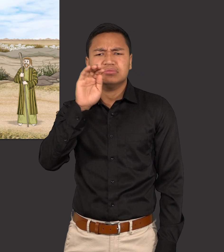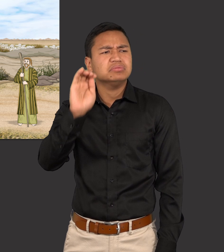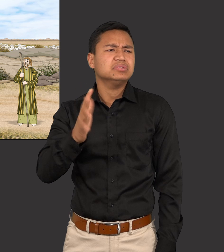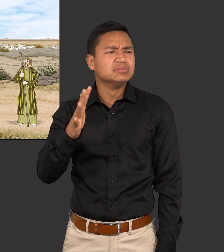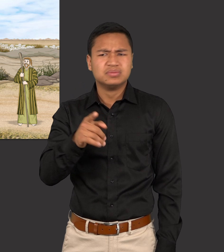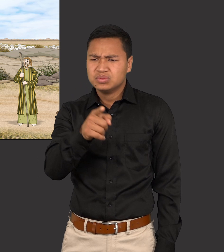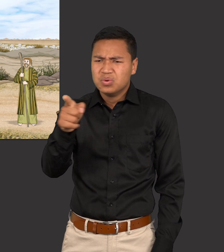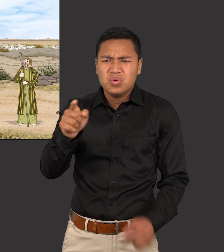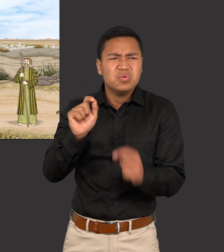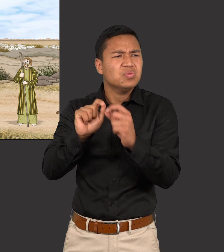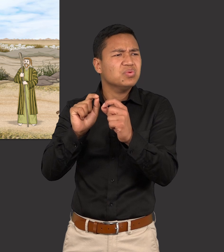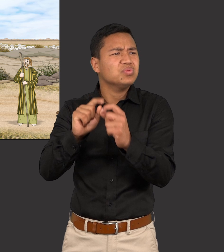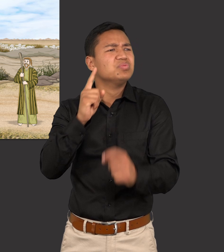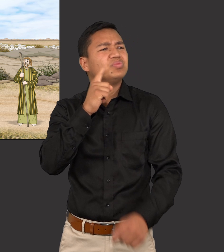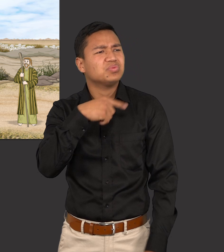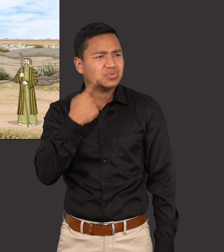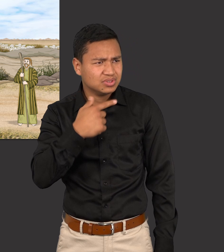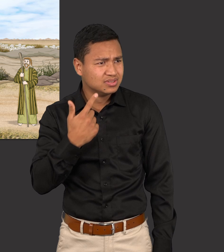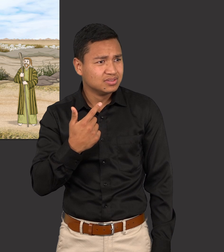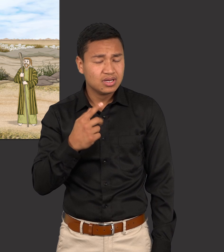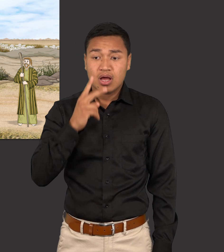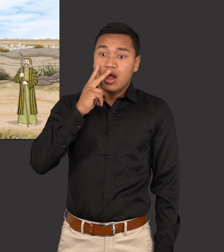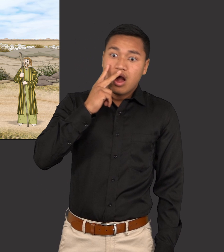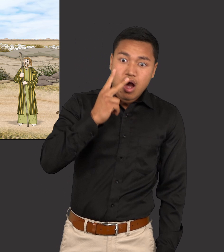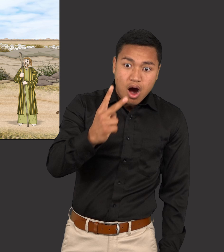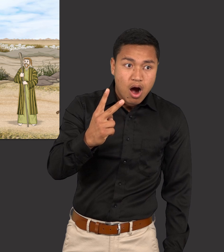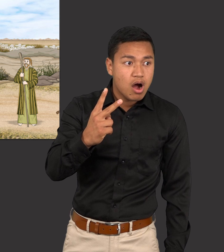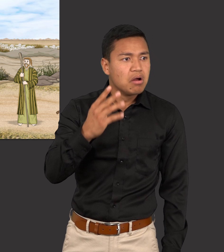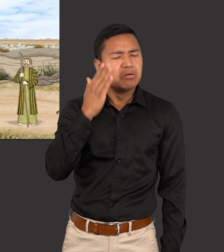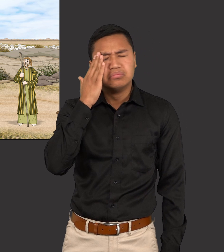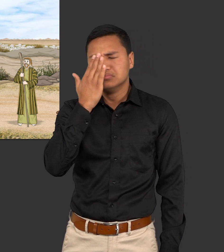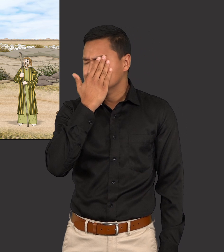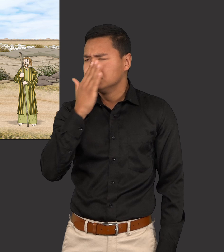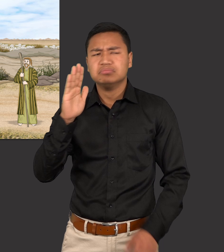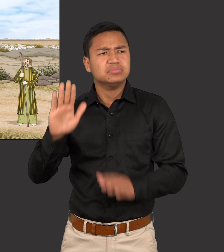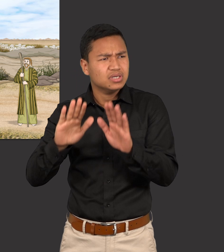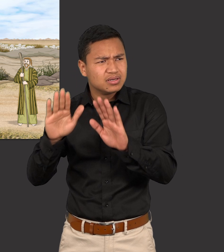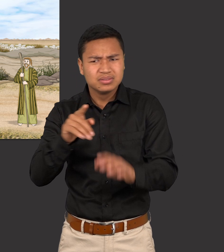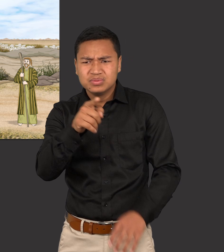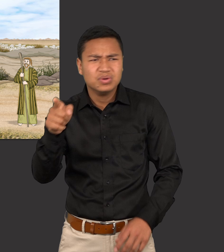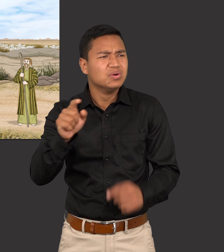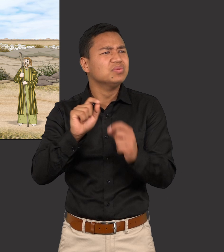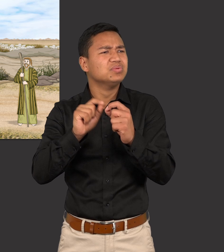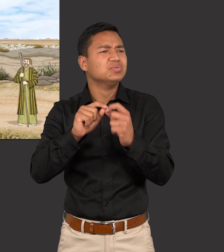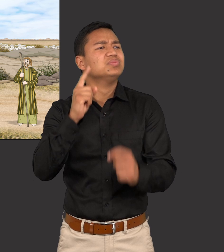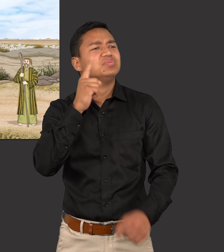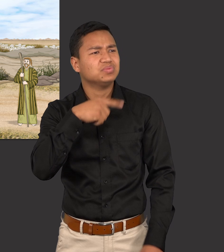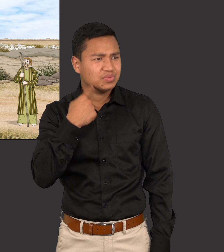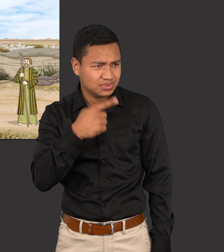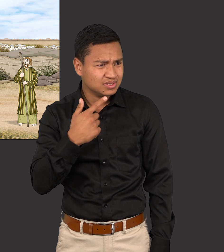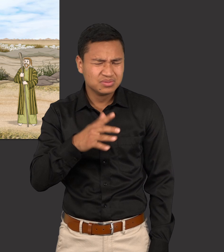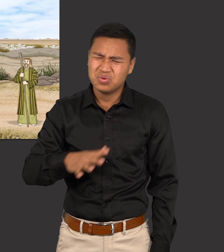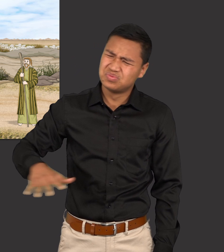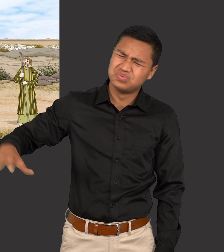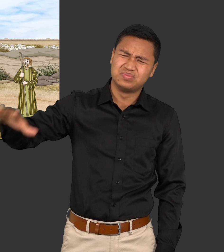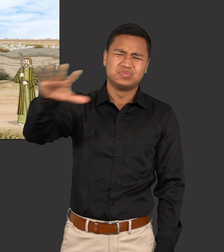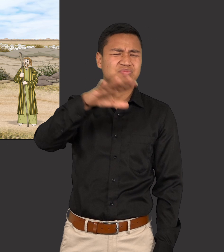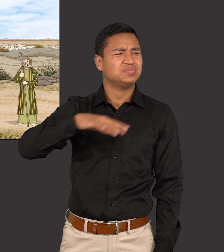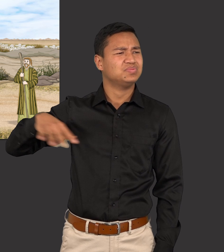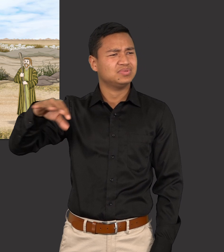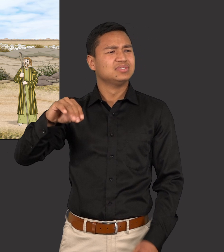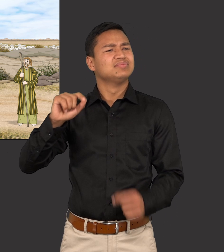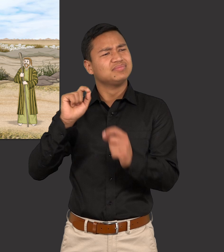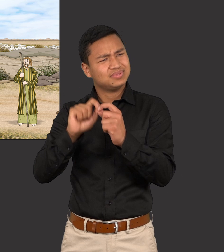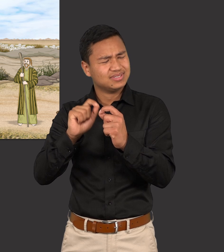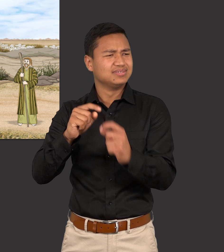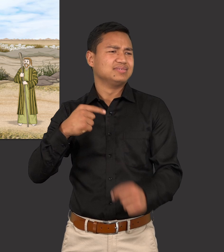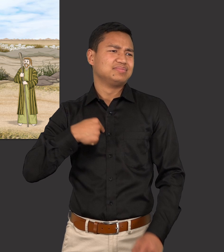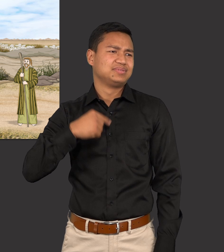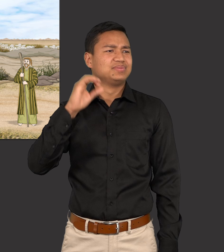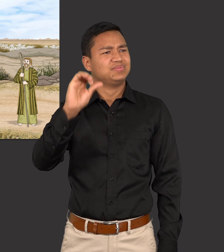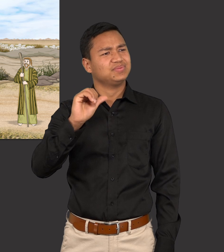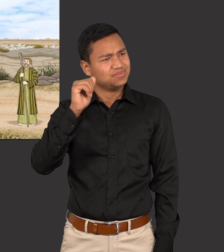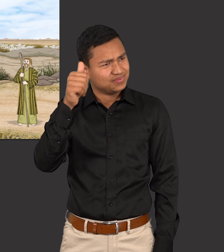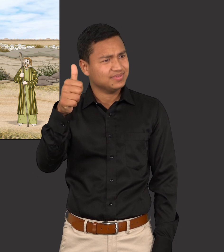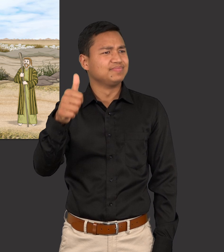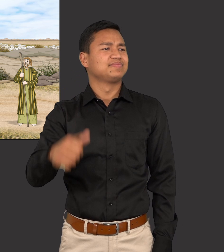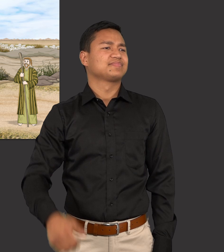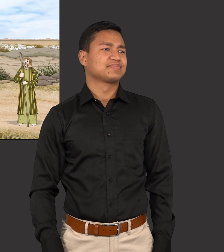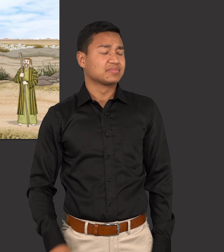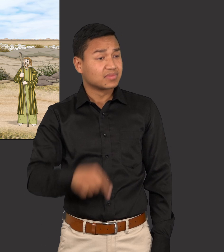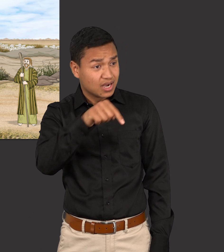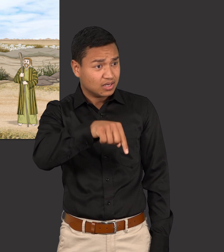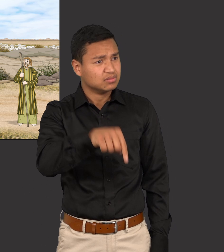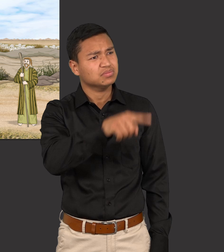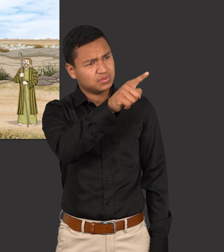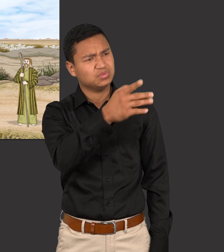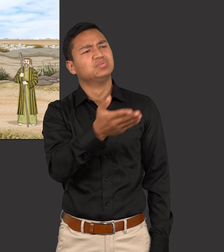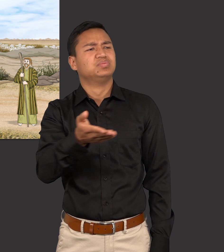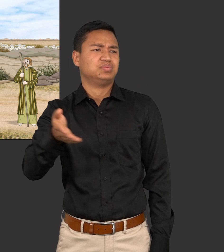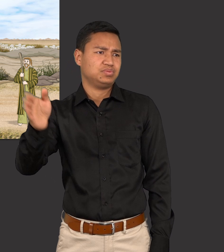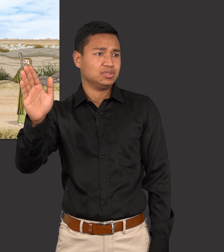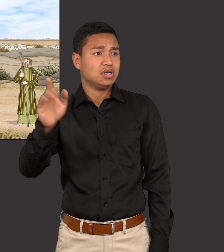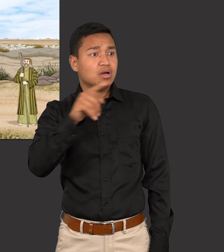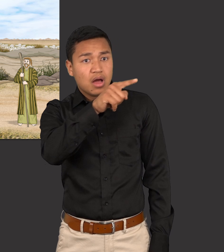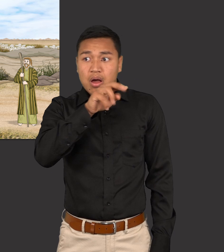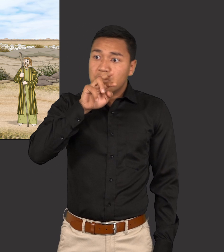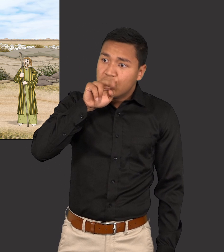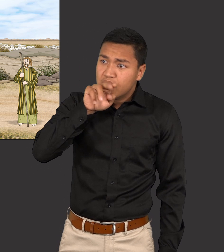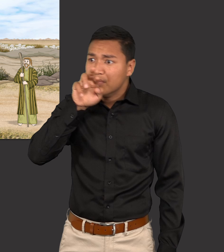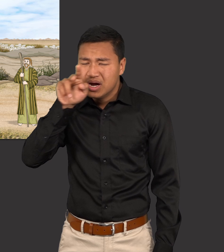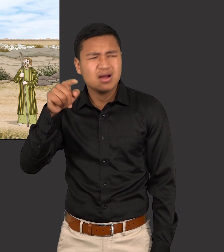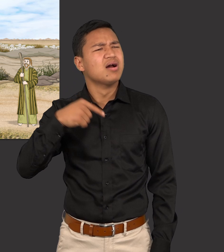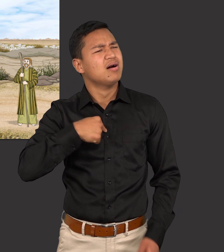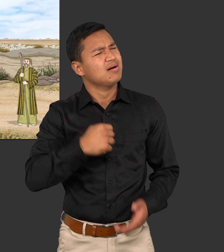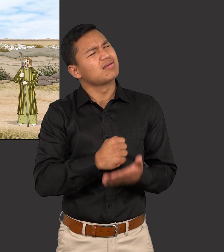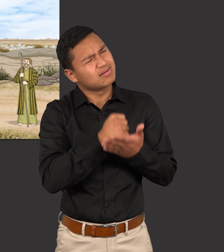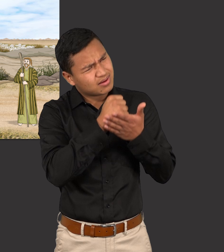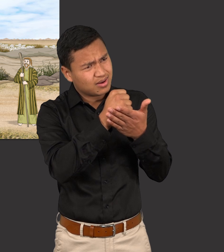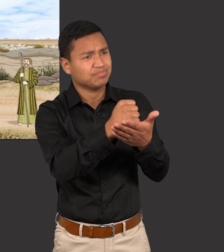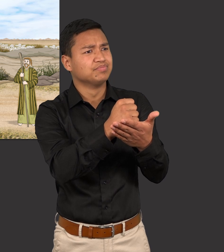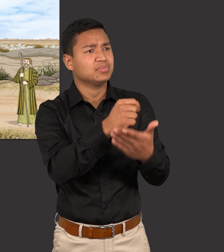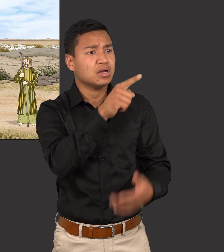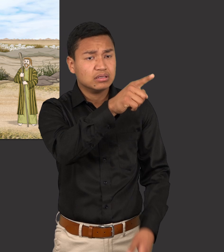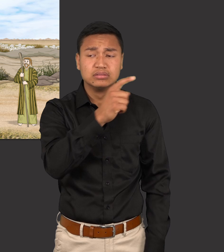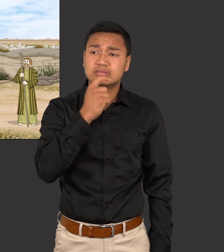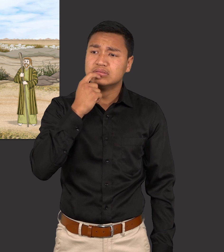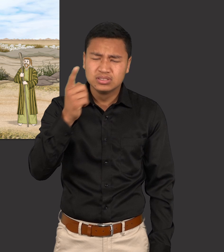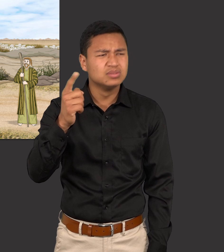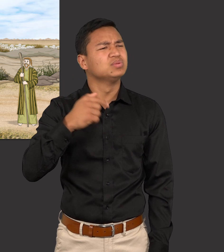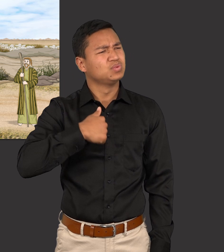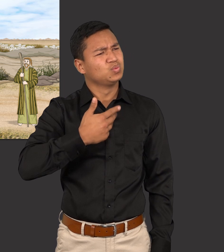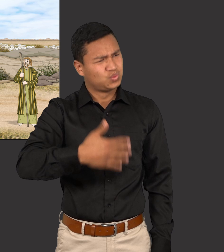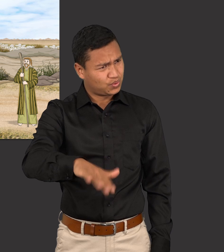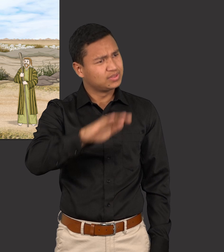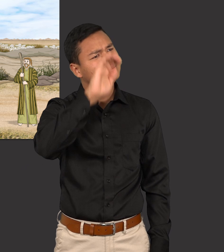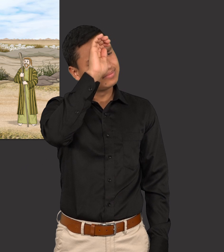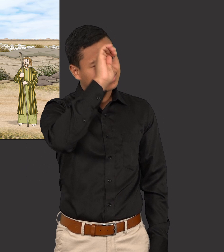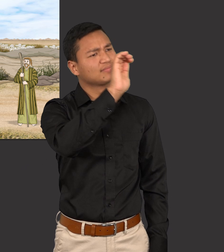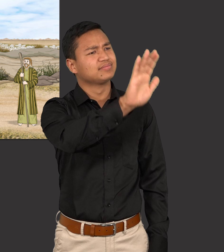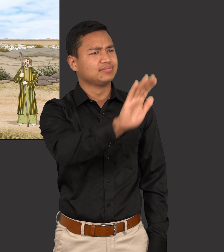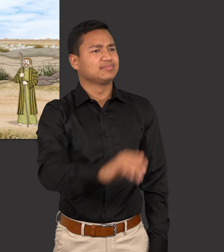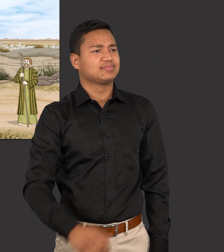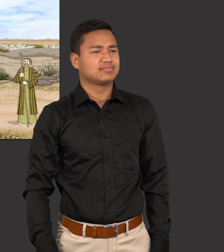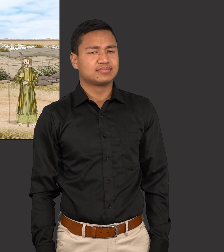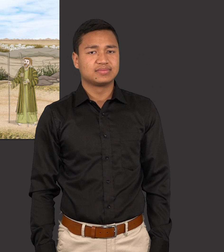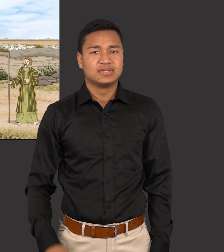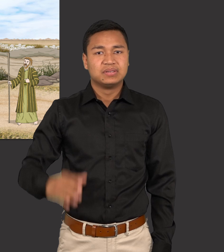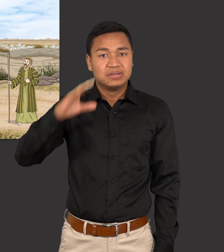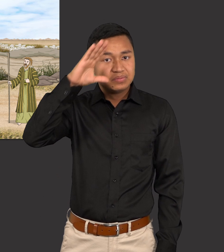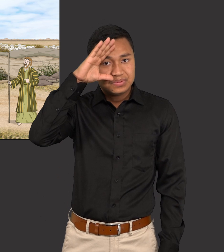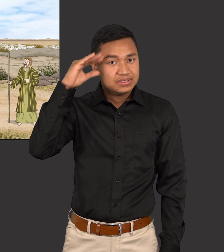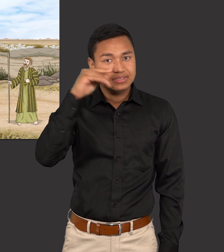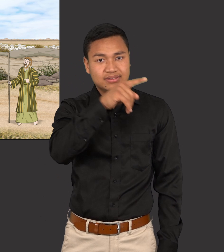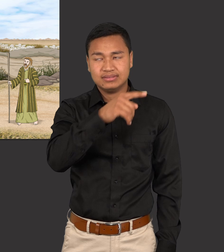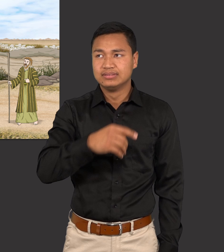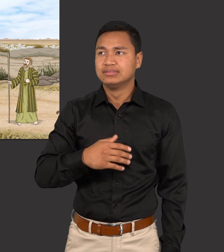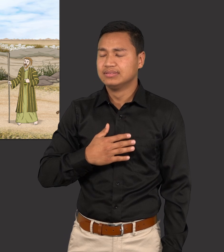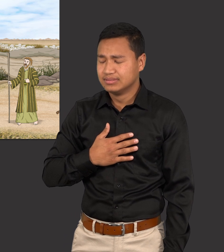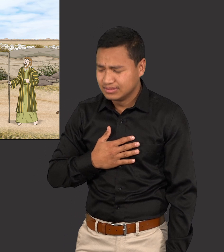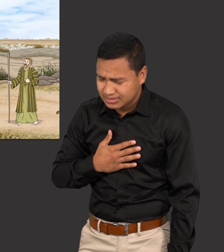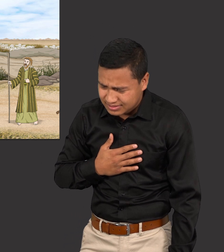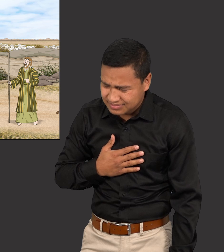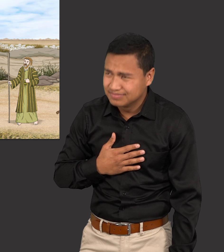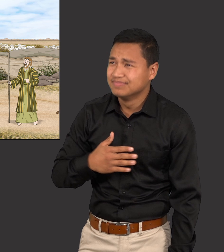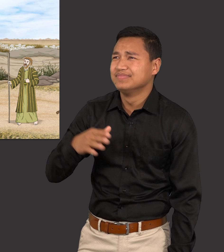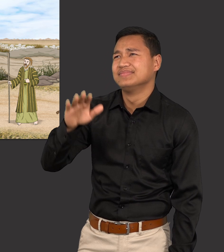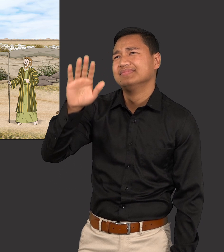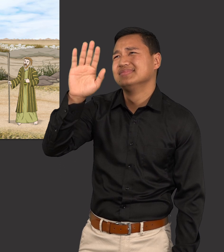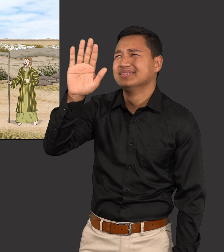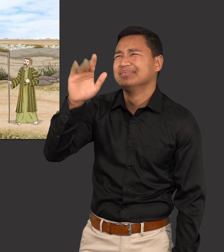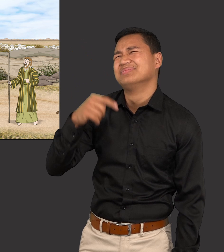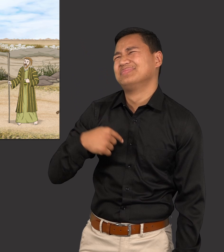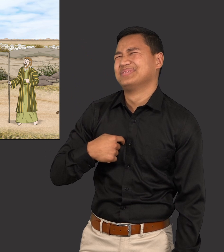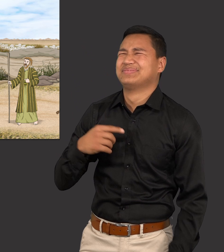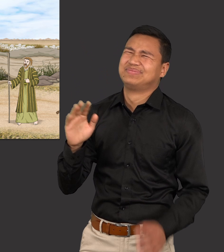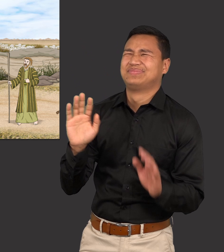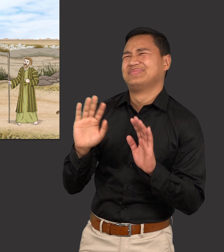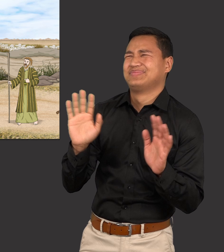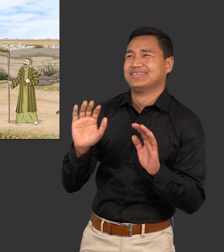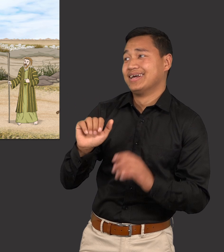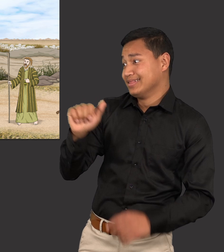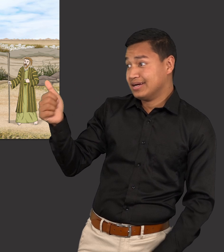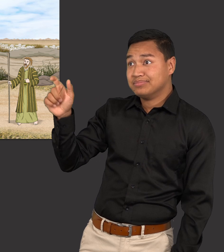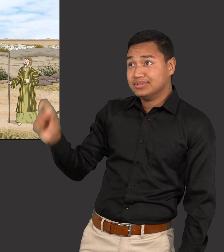And the LORD said to him, “Who gave man his mouth? Or who makes the mute or the deaf, the sighted or the blind? Is it not I, the LORD? Now go!